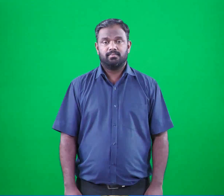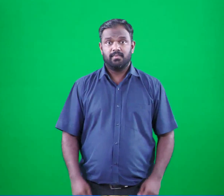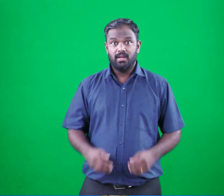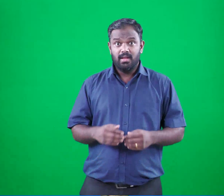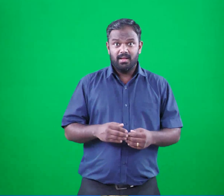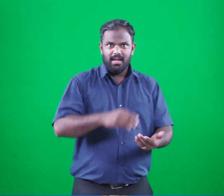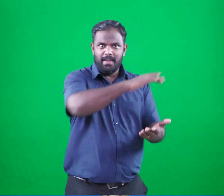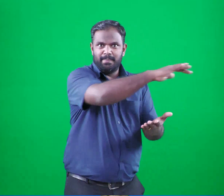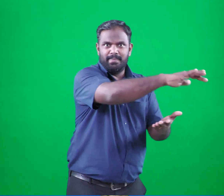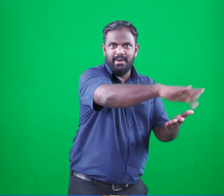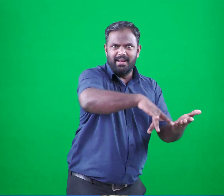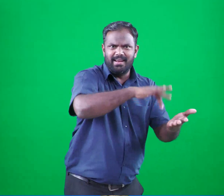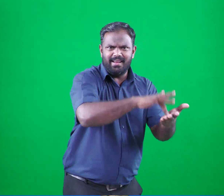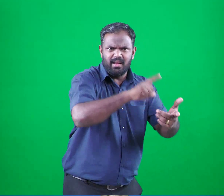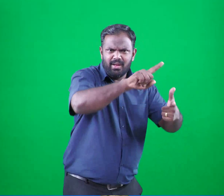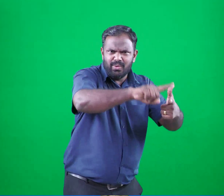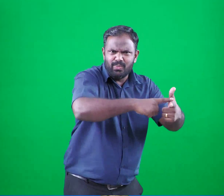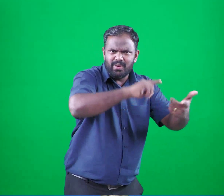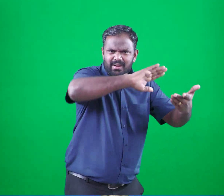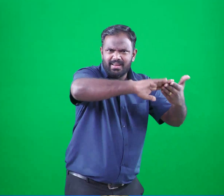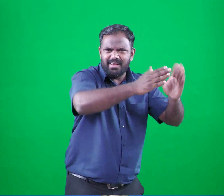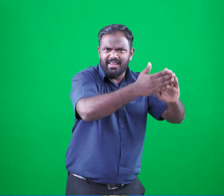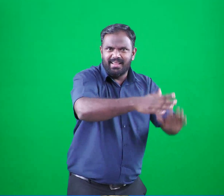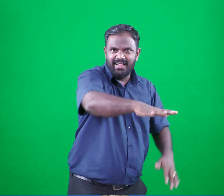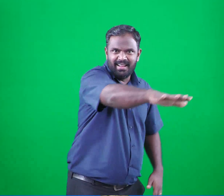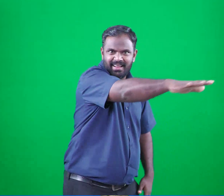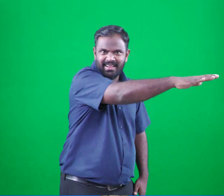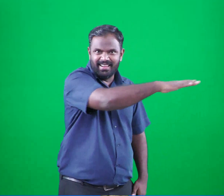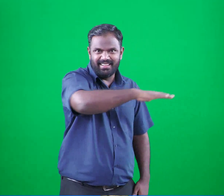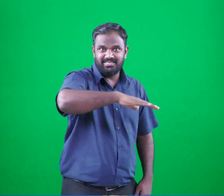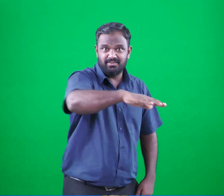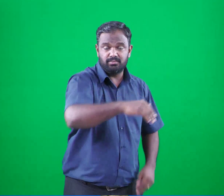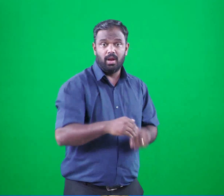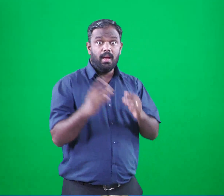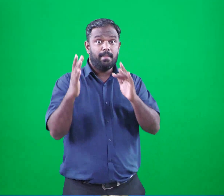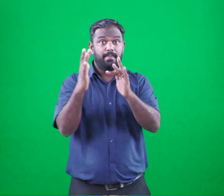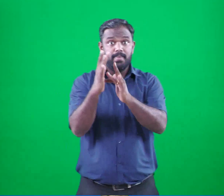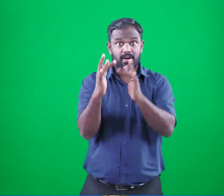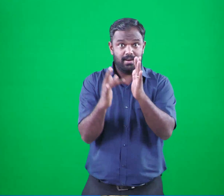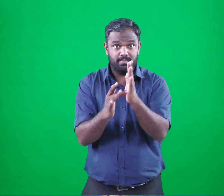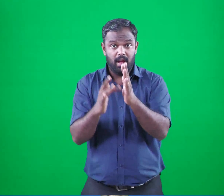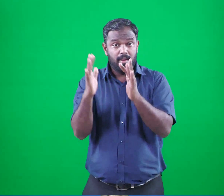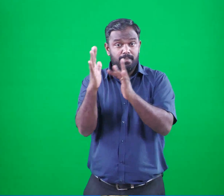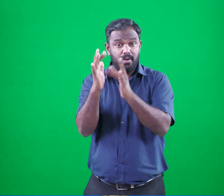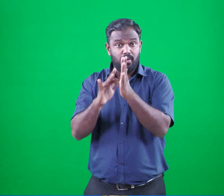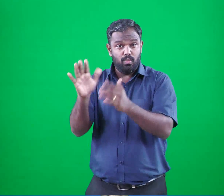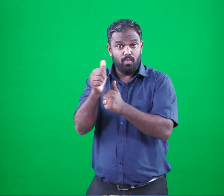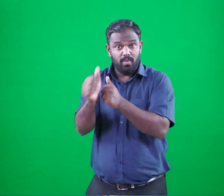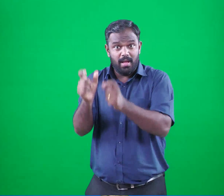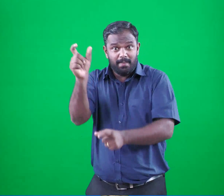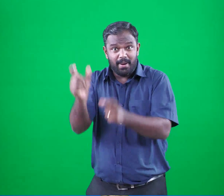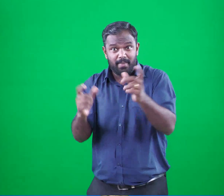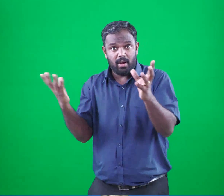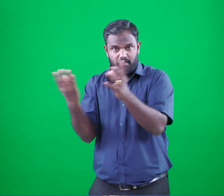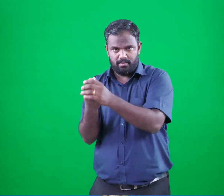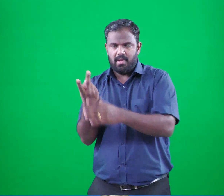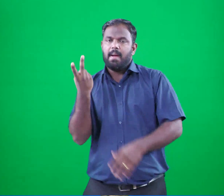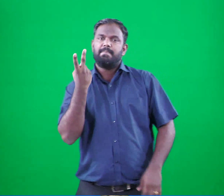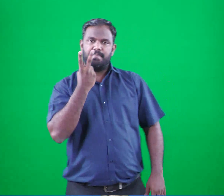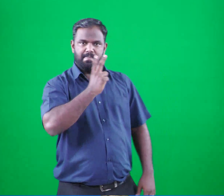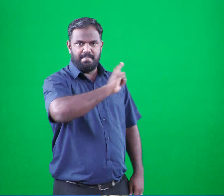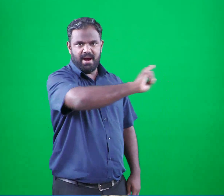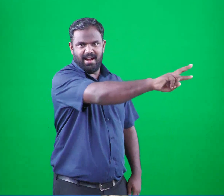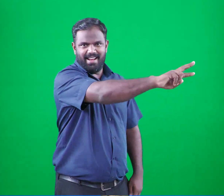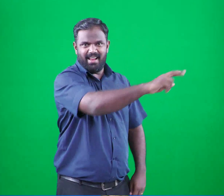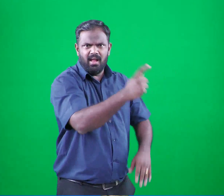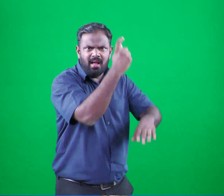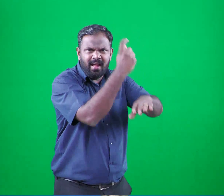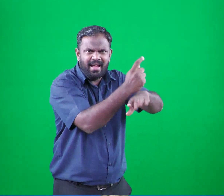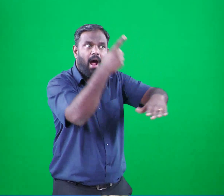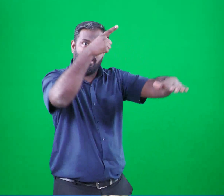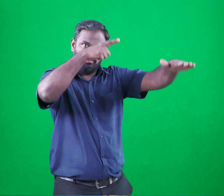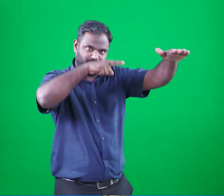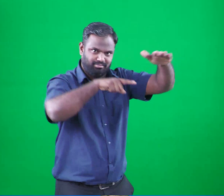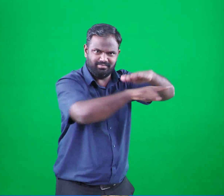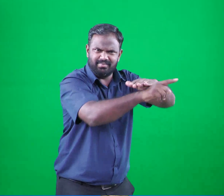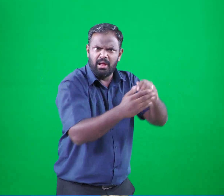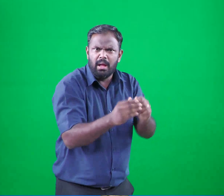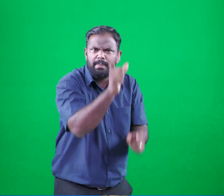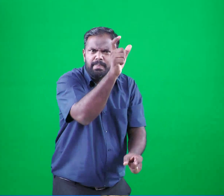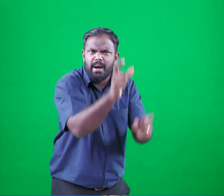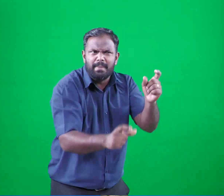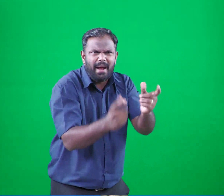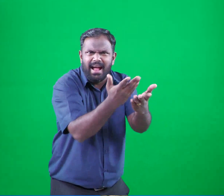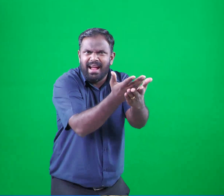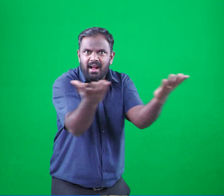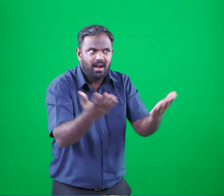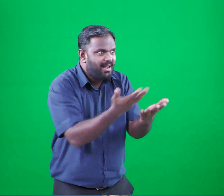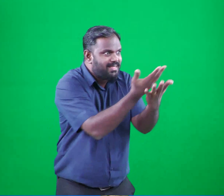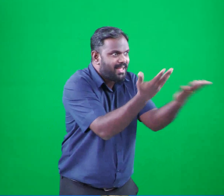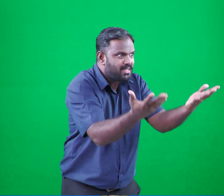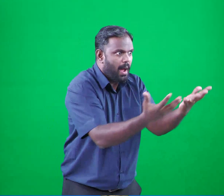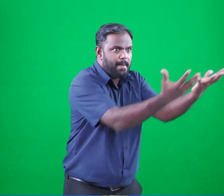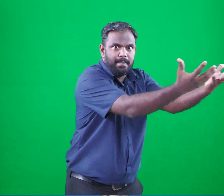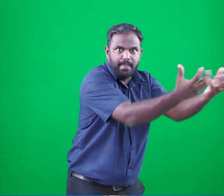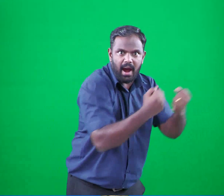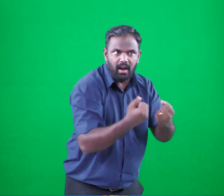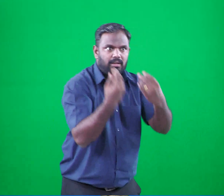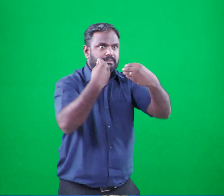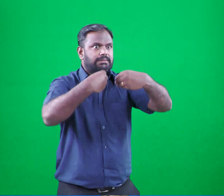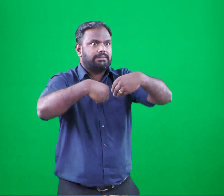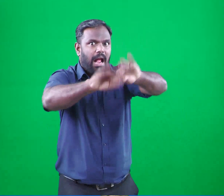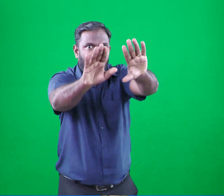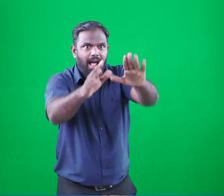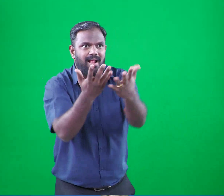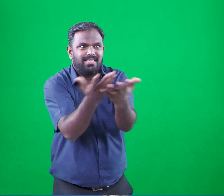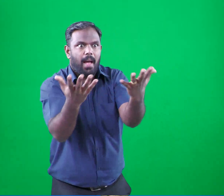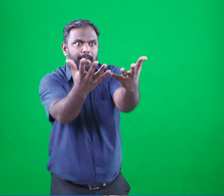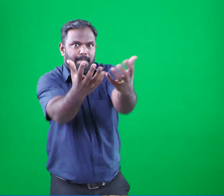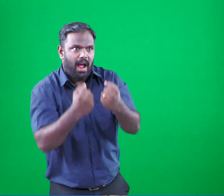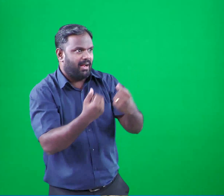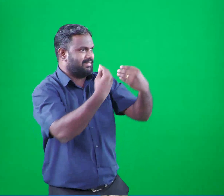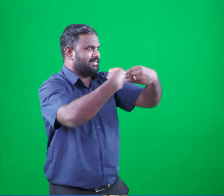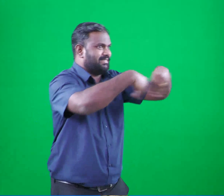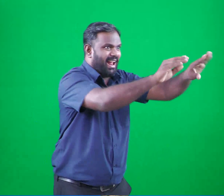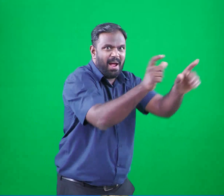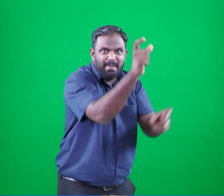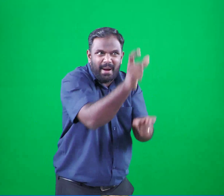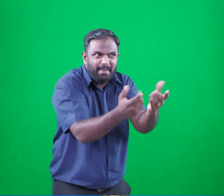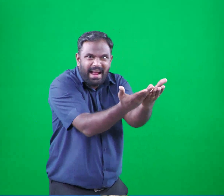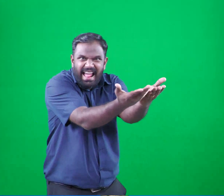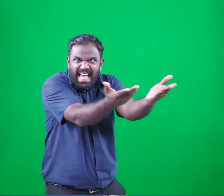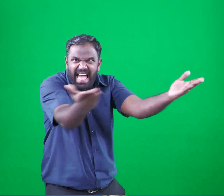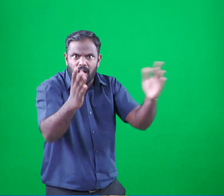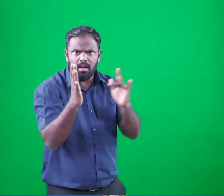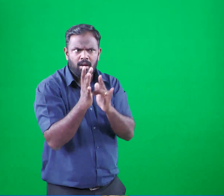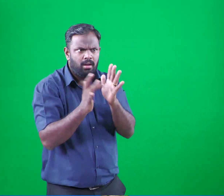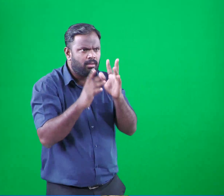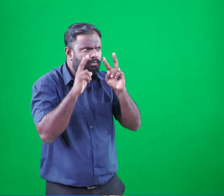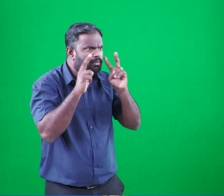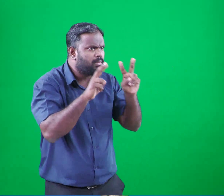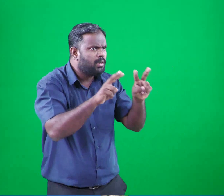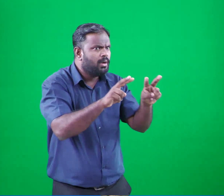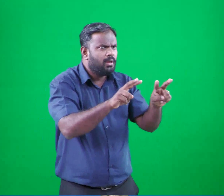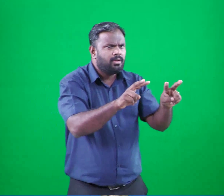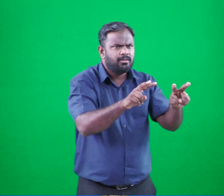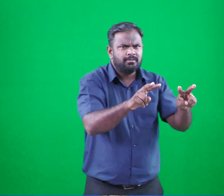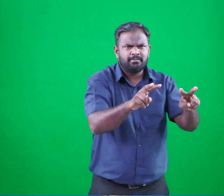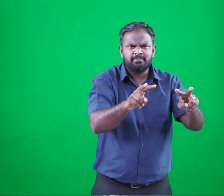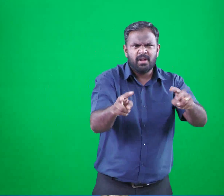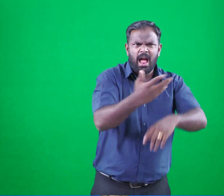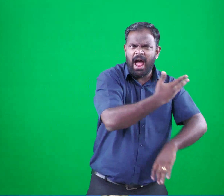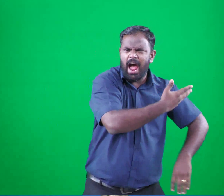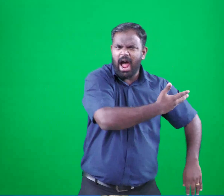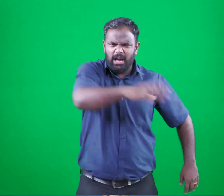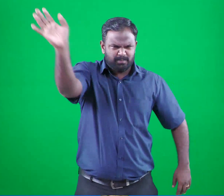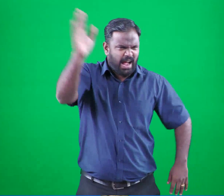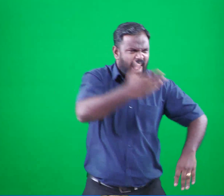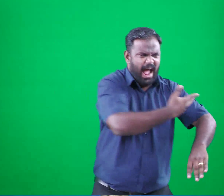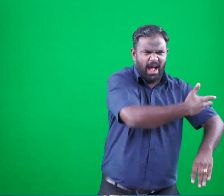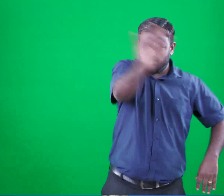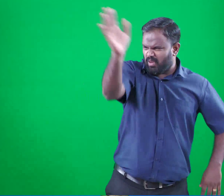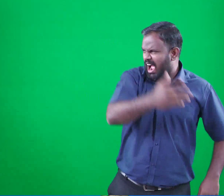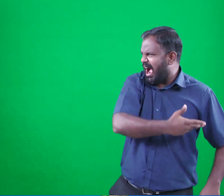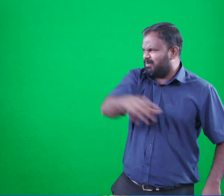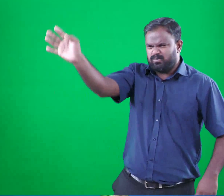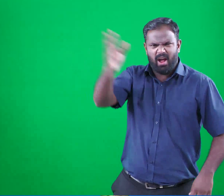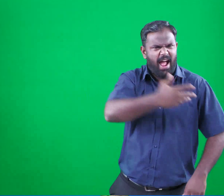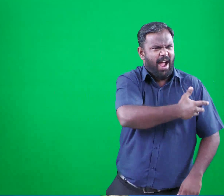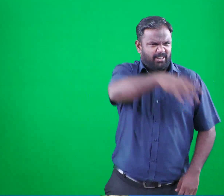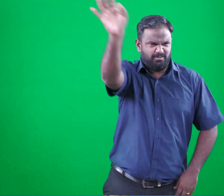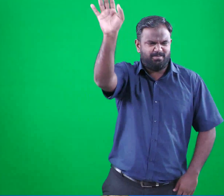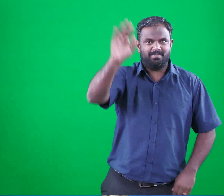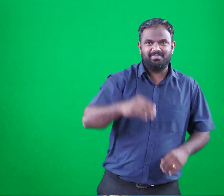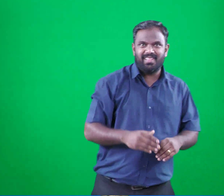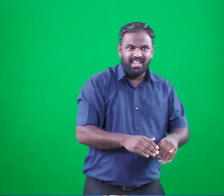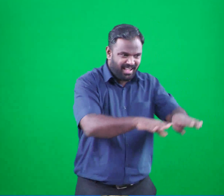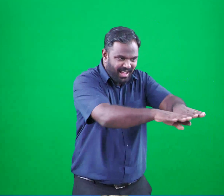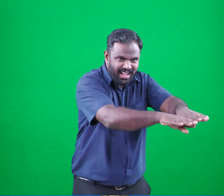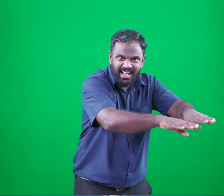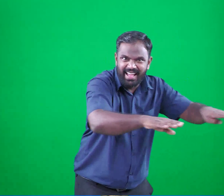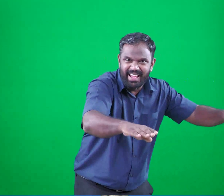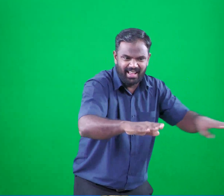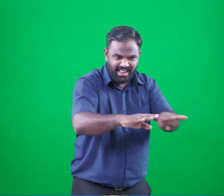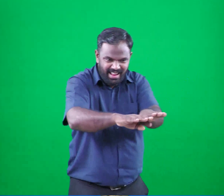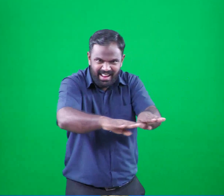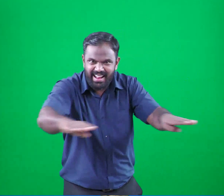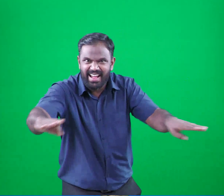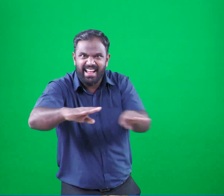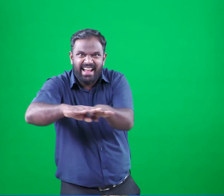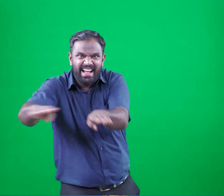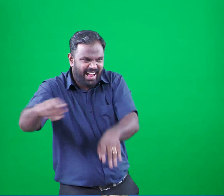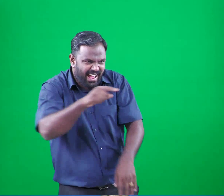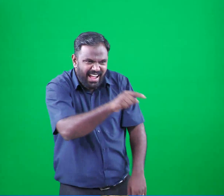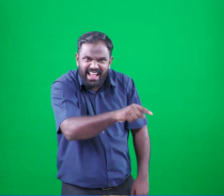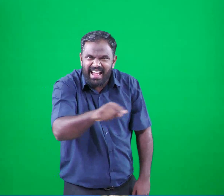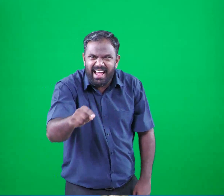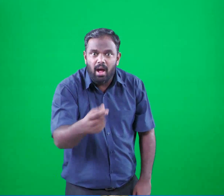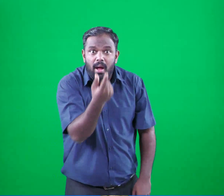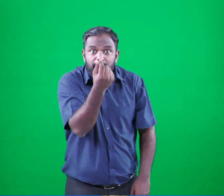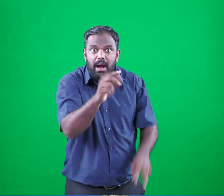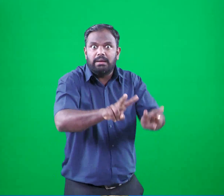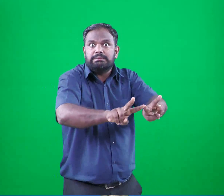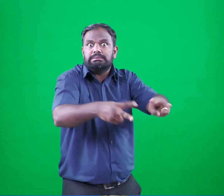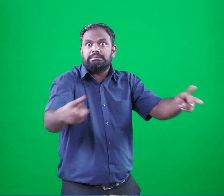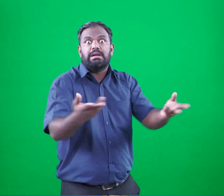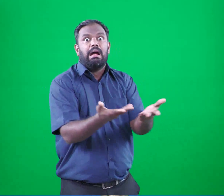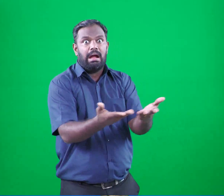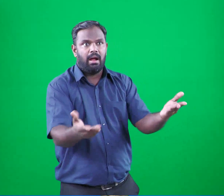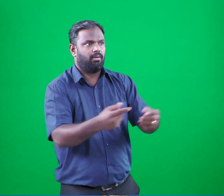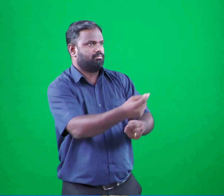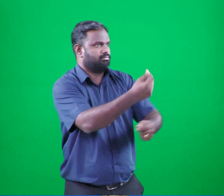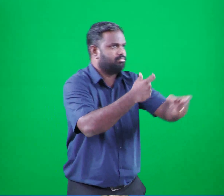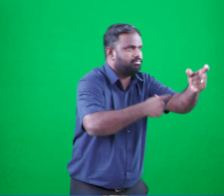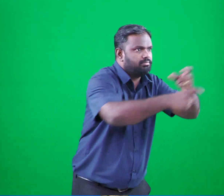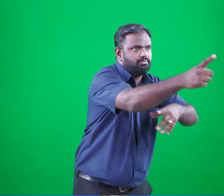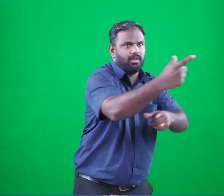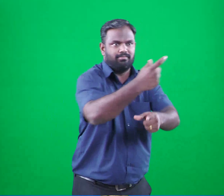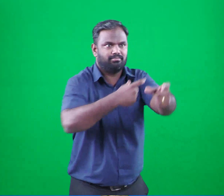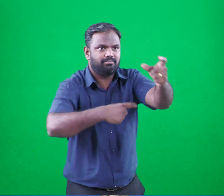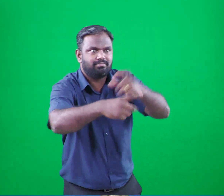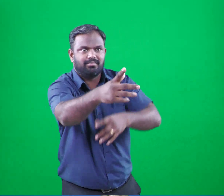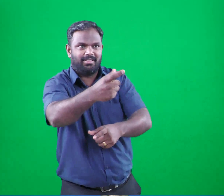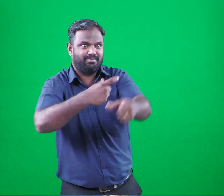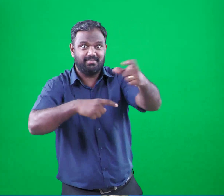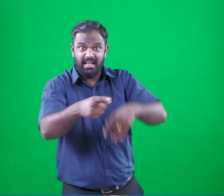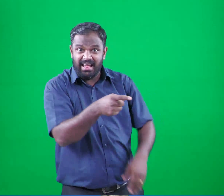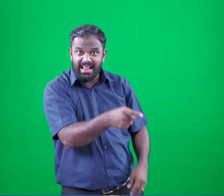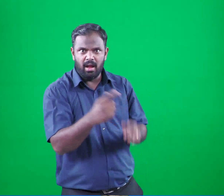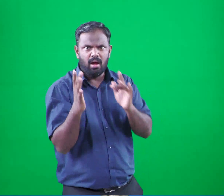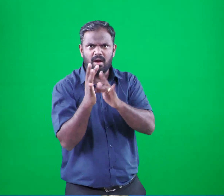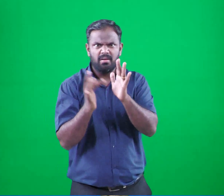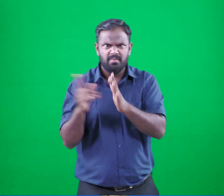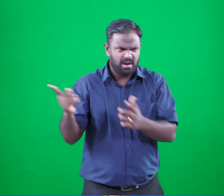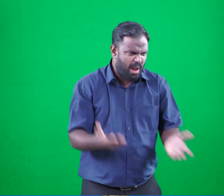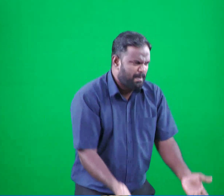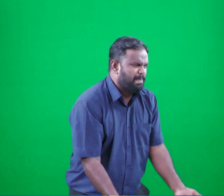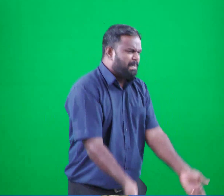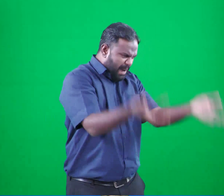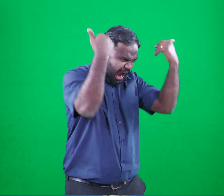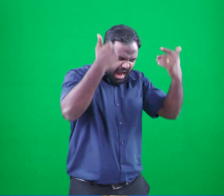When they arrived in Jerusalem, Jesus entered the temple courts and began to drive out those who were buying and selling there.